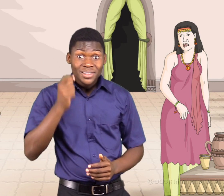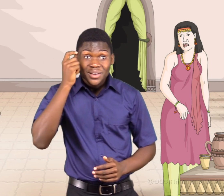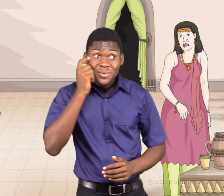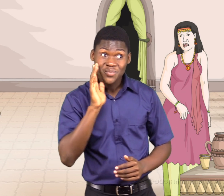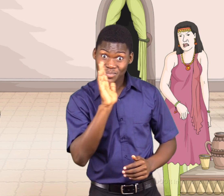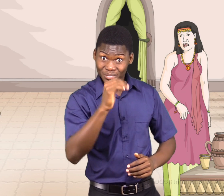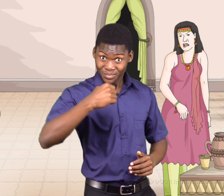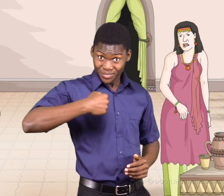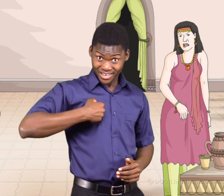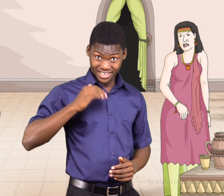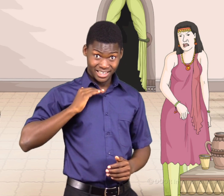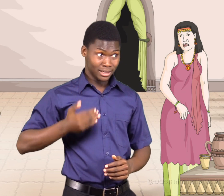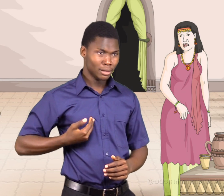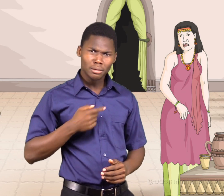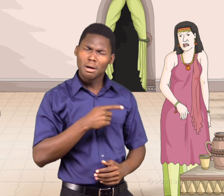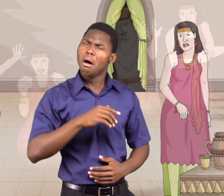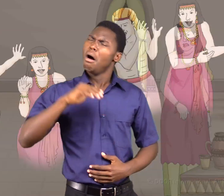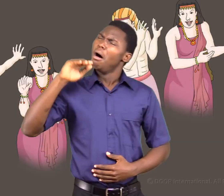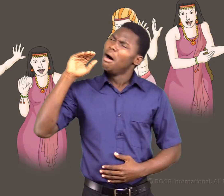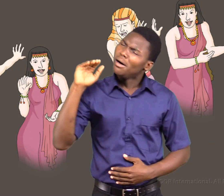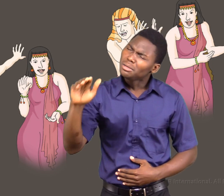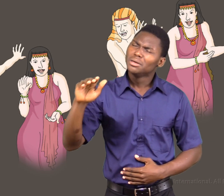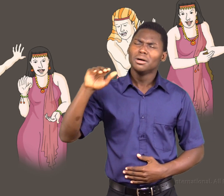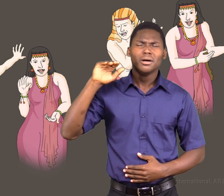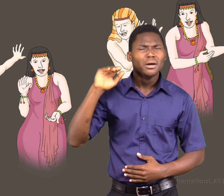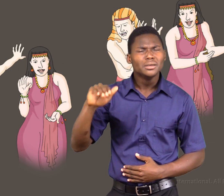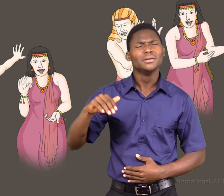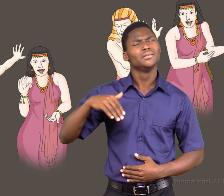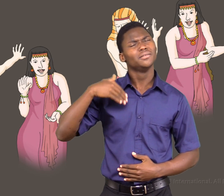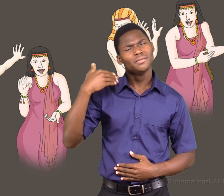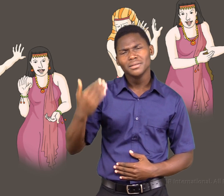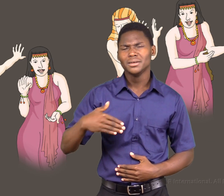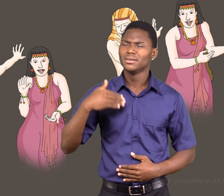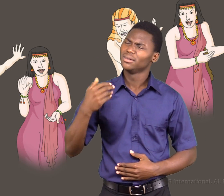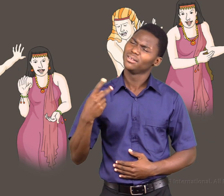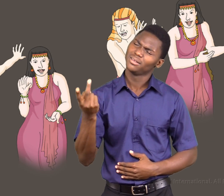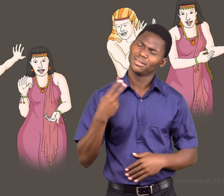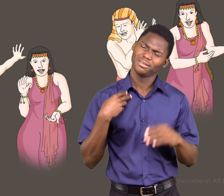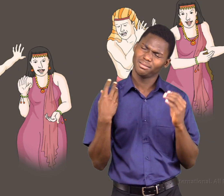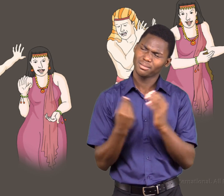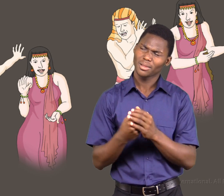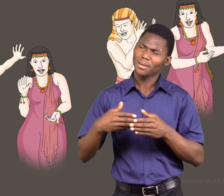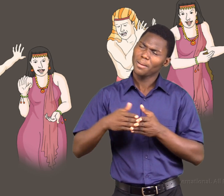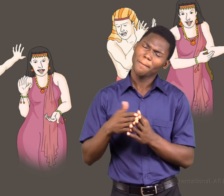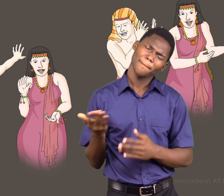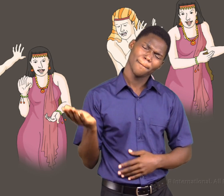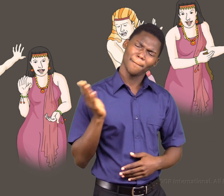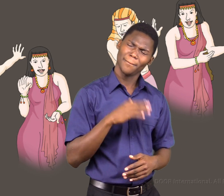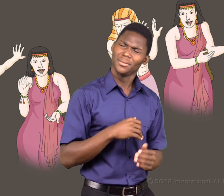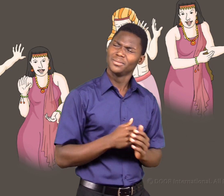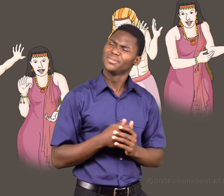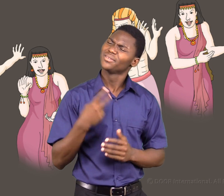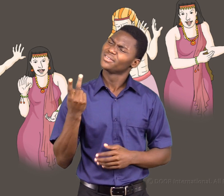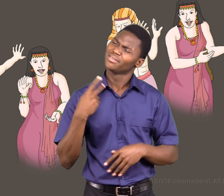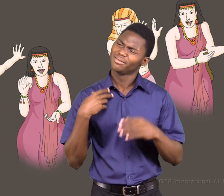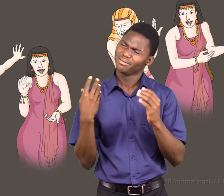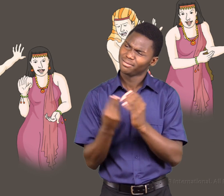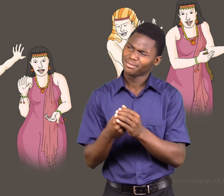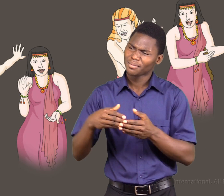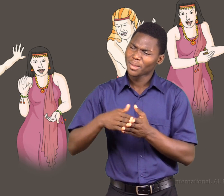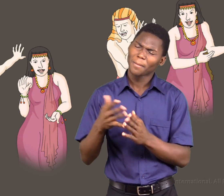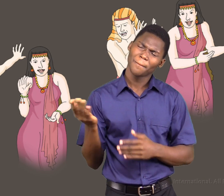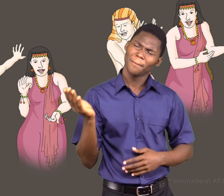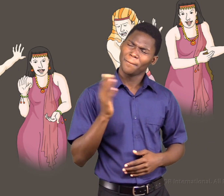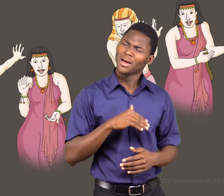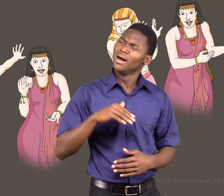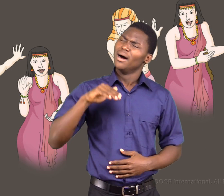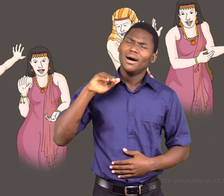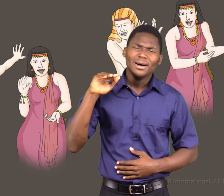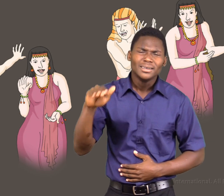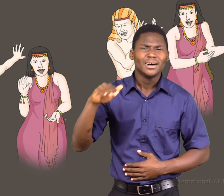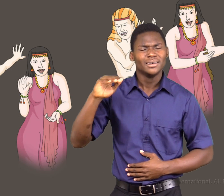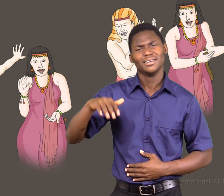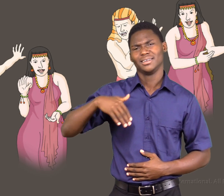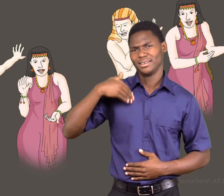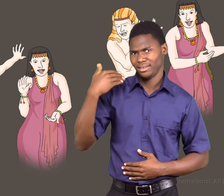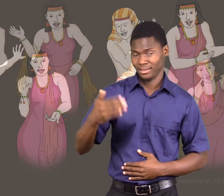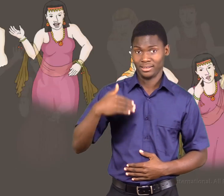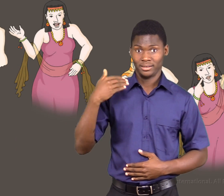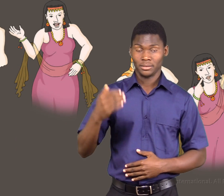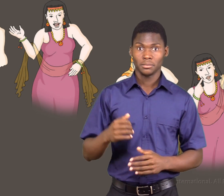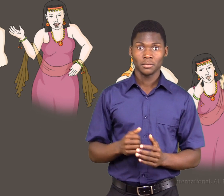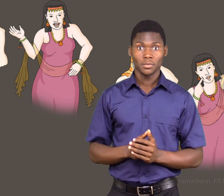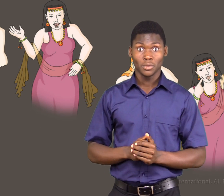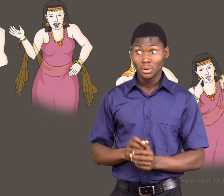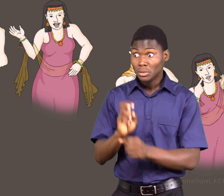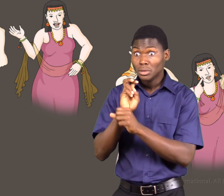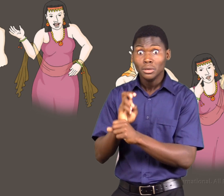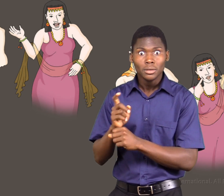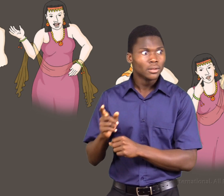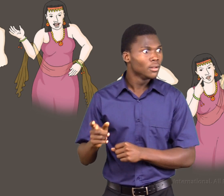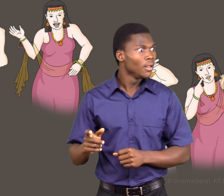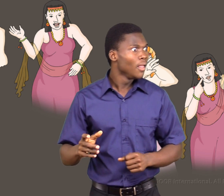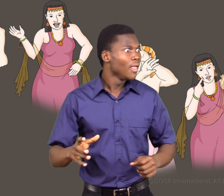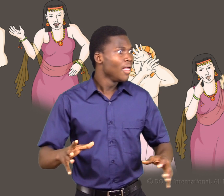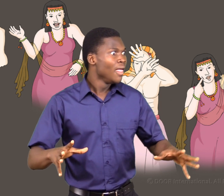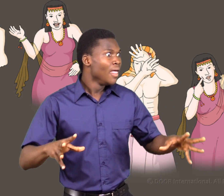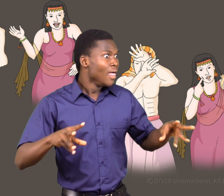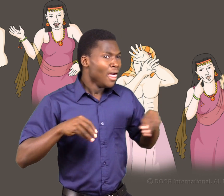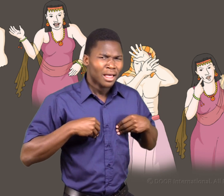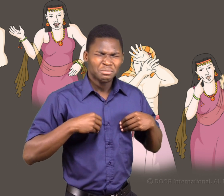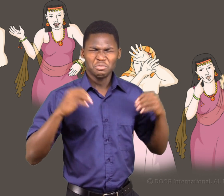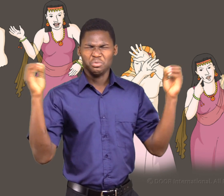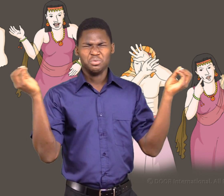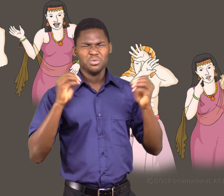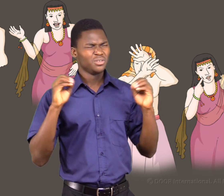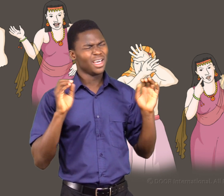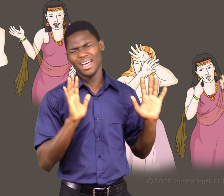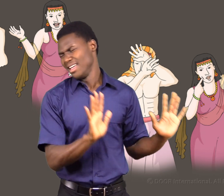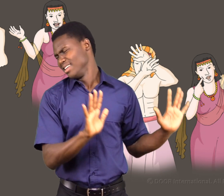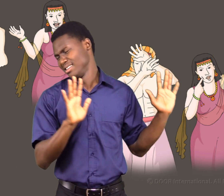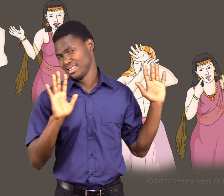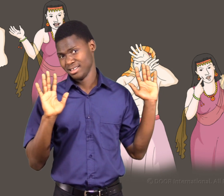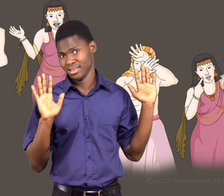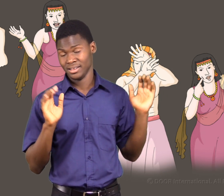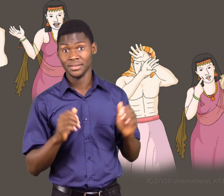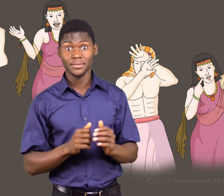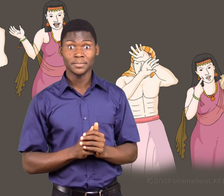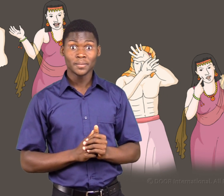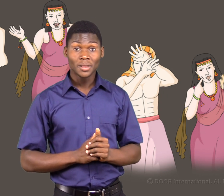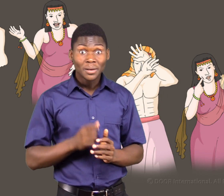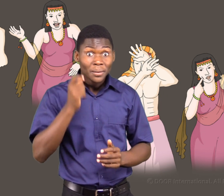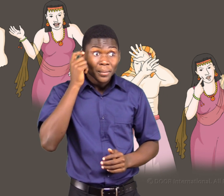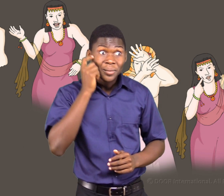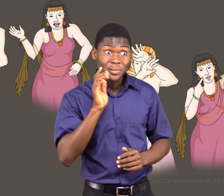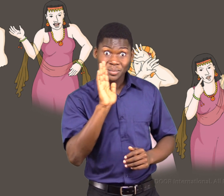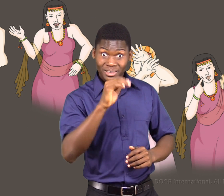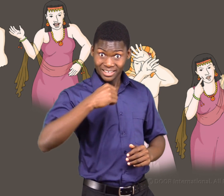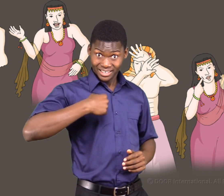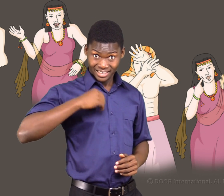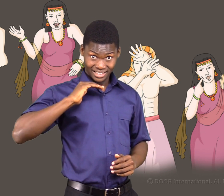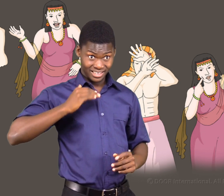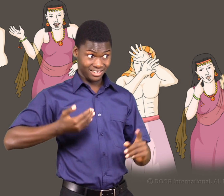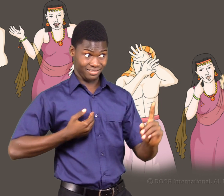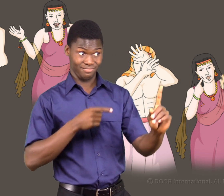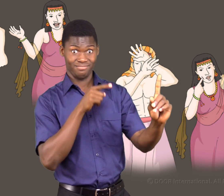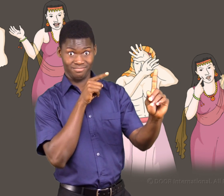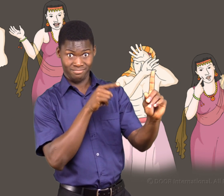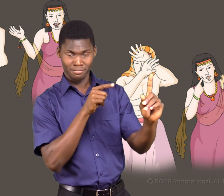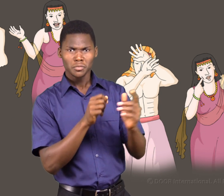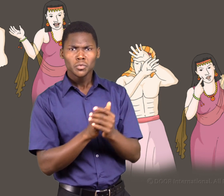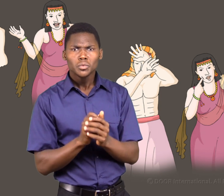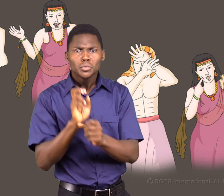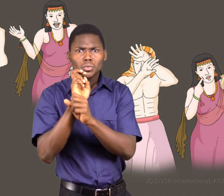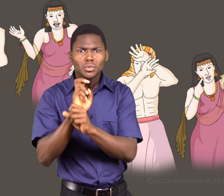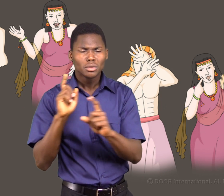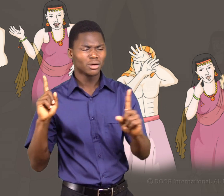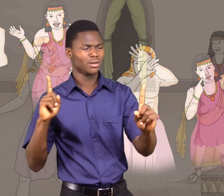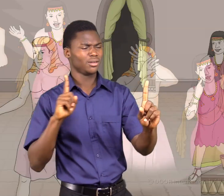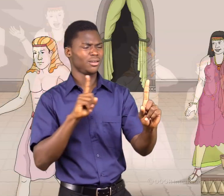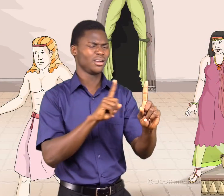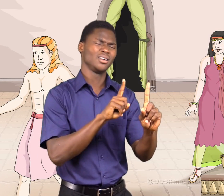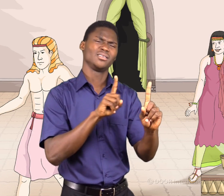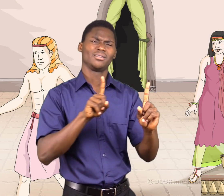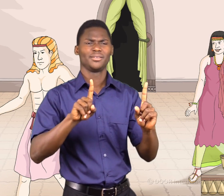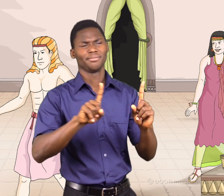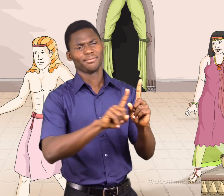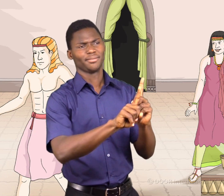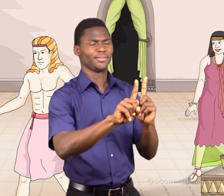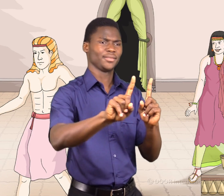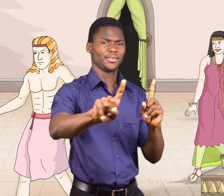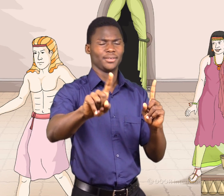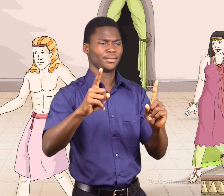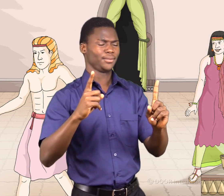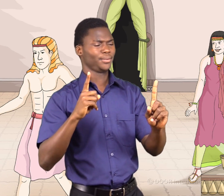Although Potiphar’s wife spoke to Joseph day after day, he refused to go to bed with her or even be near her.